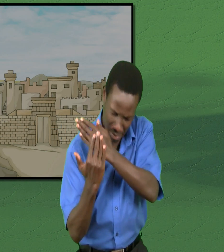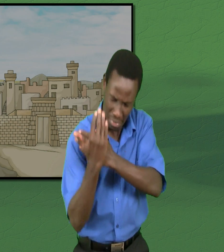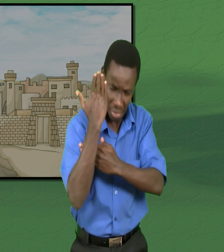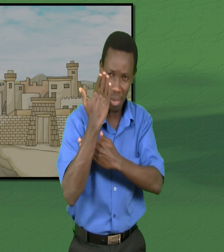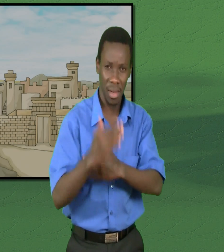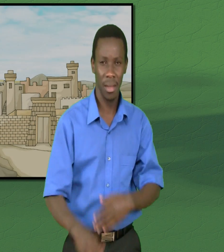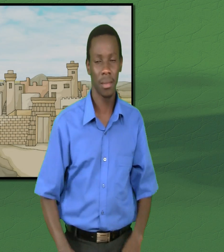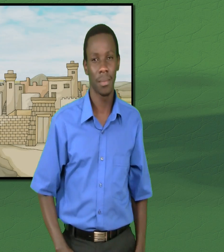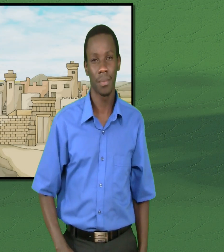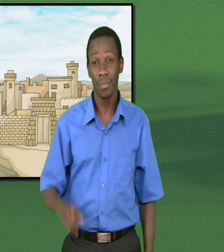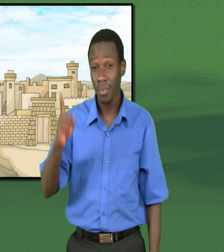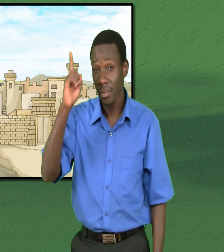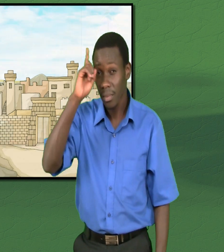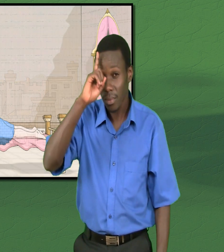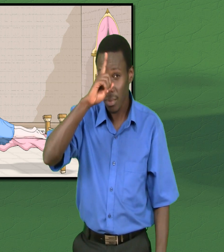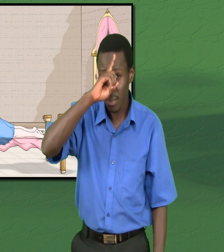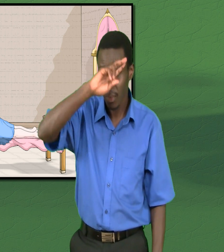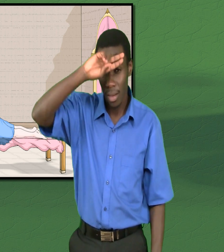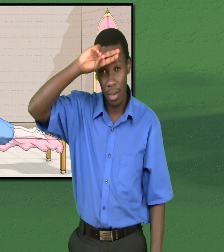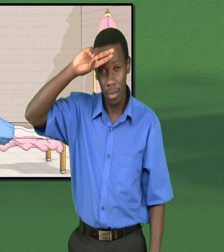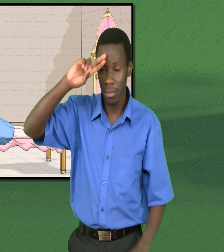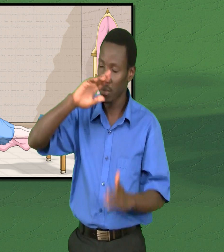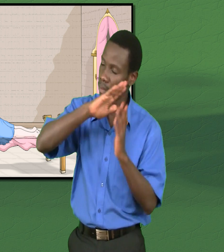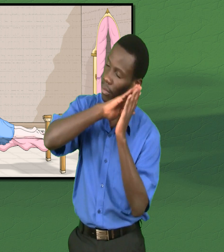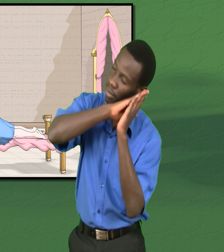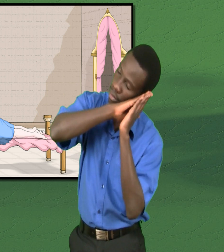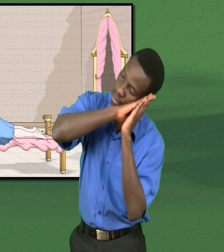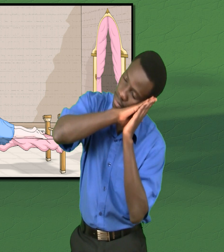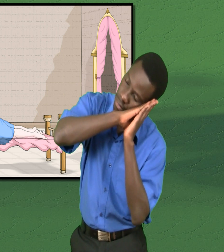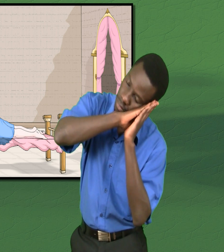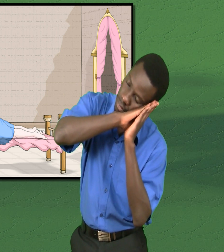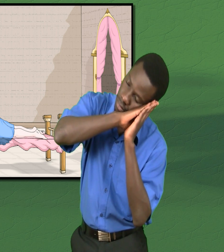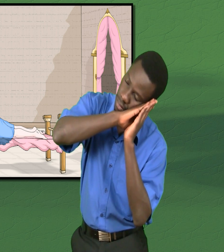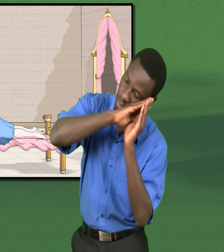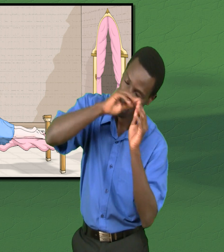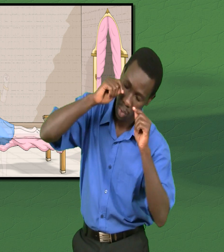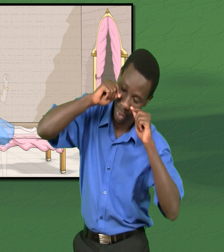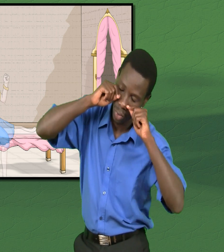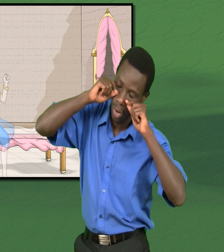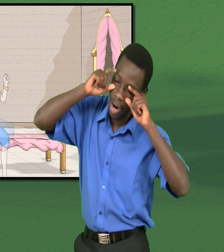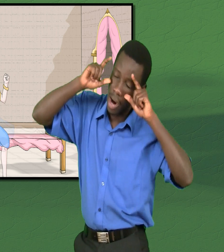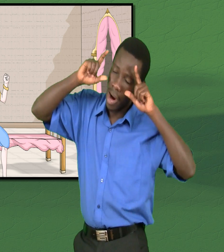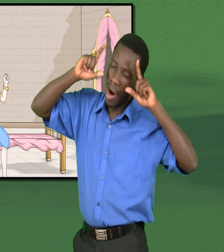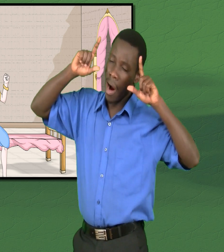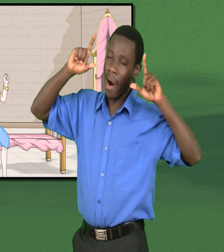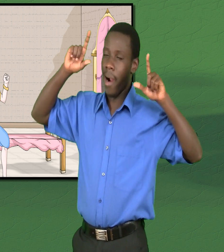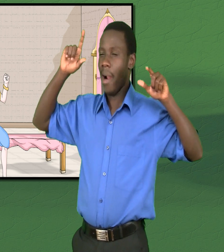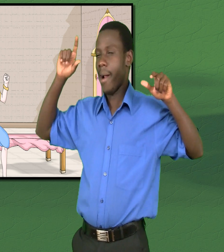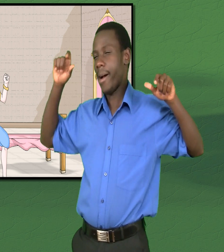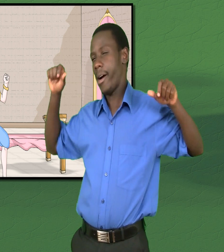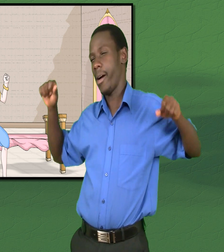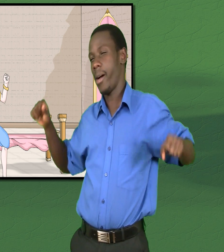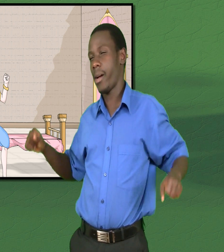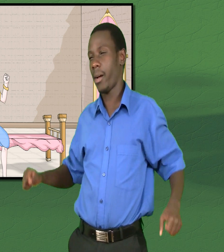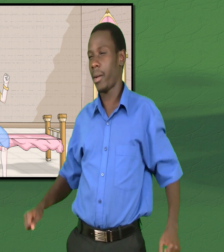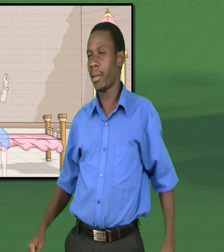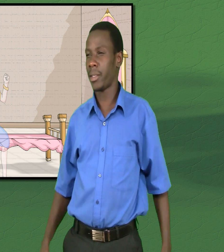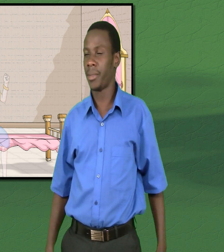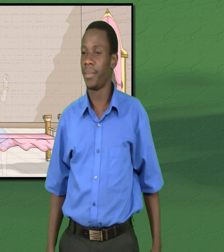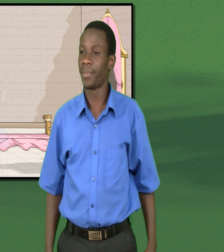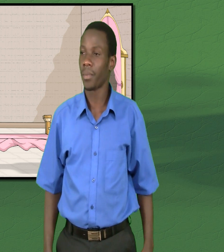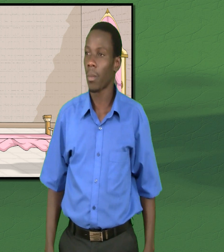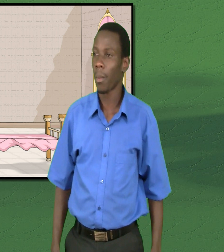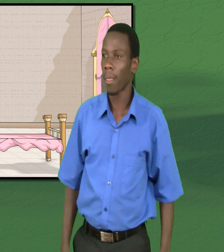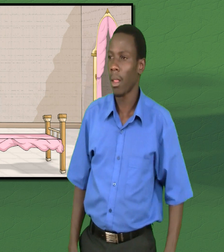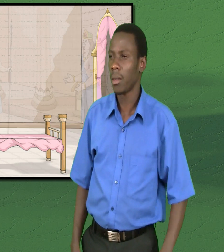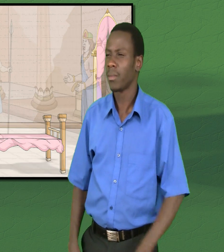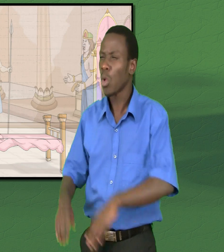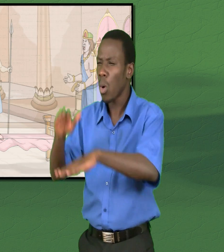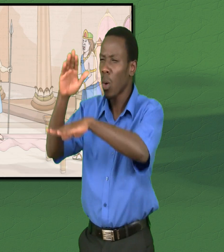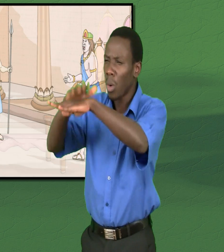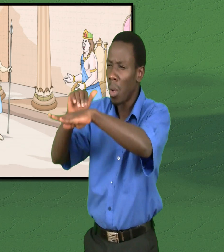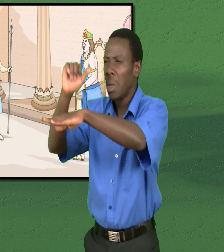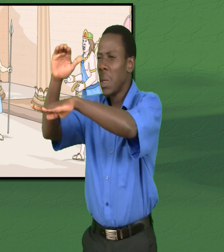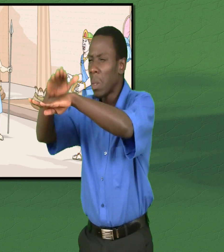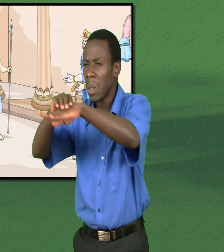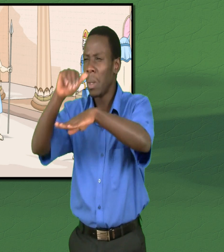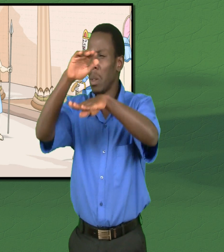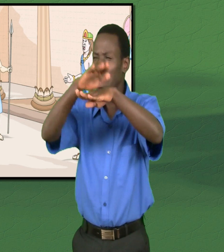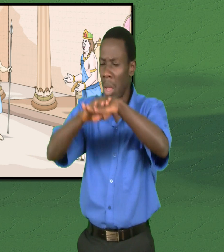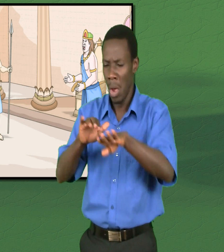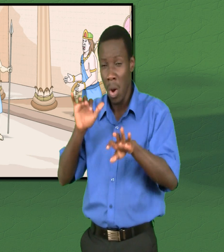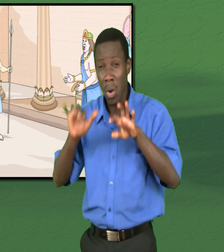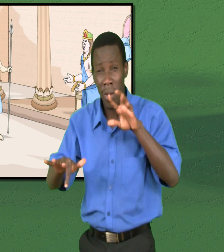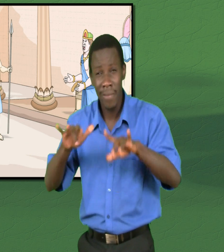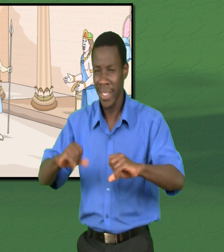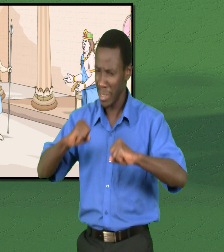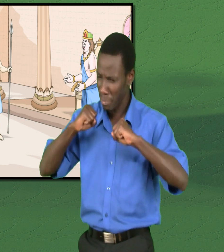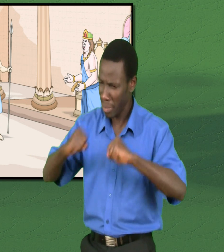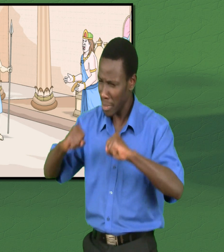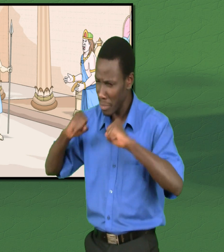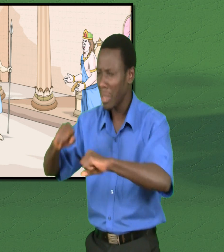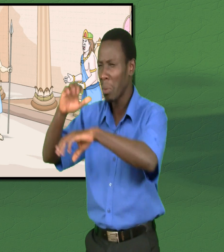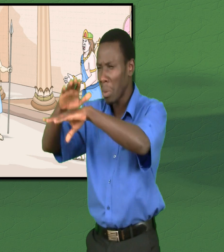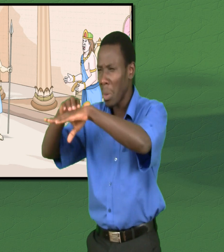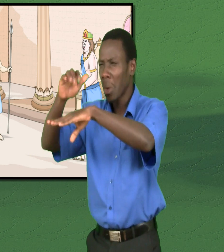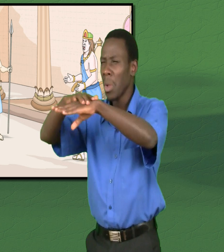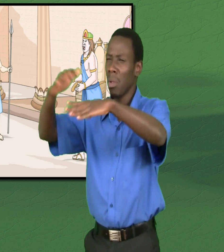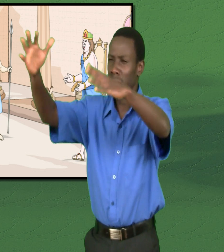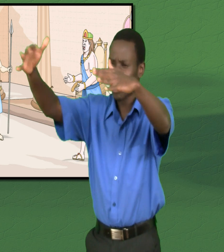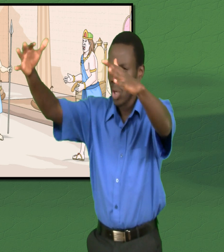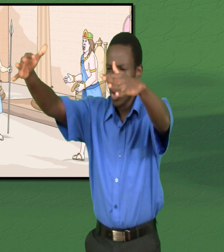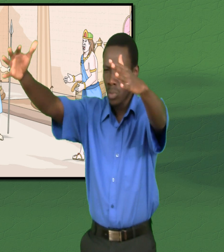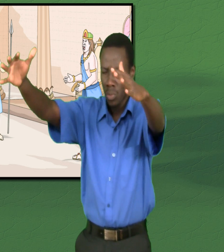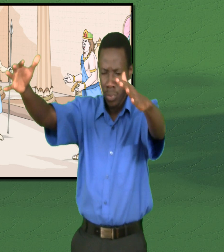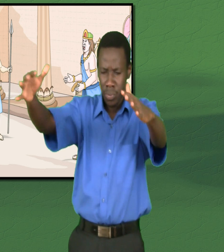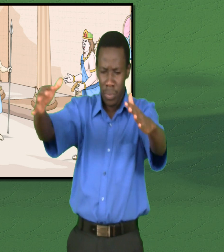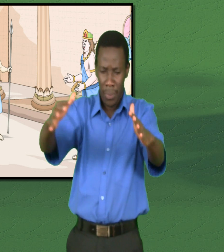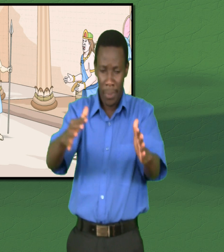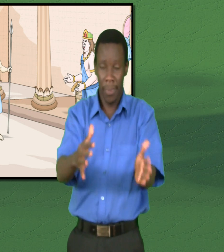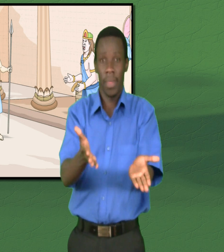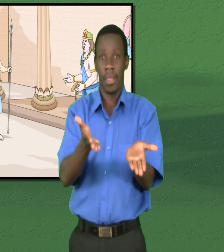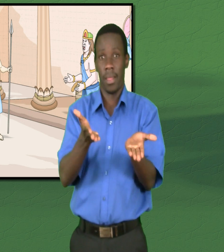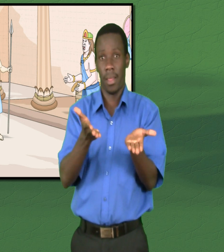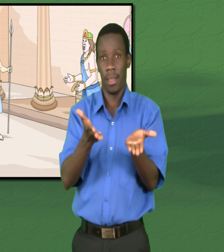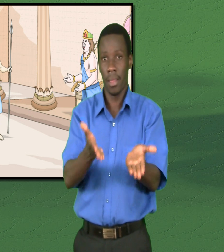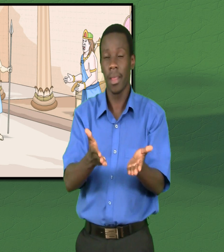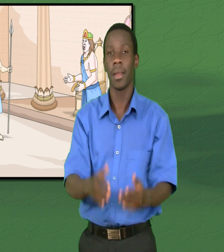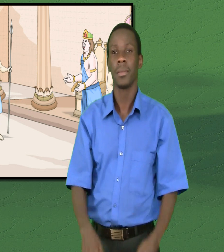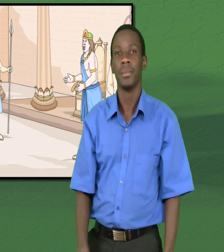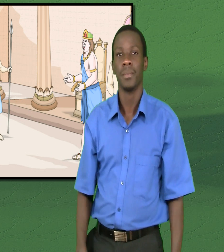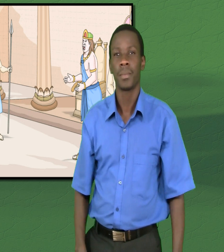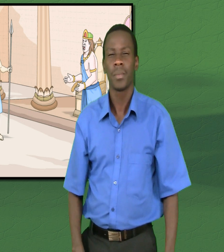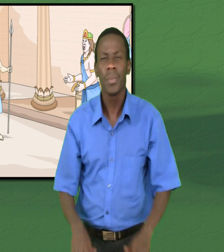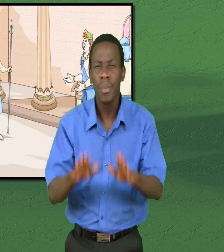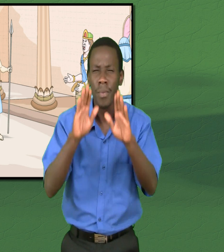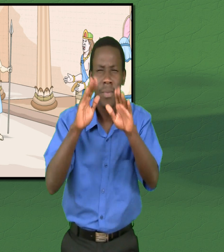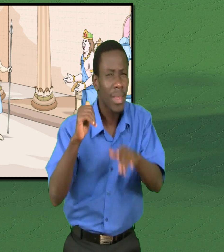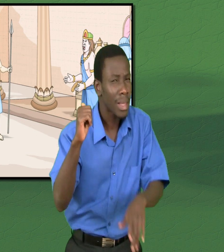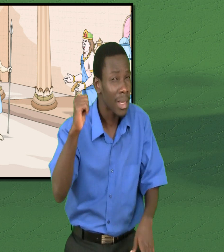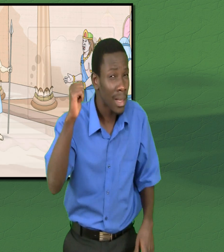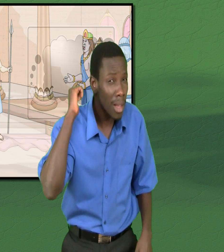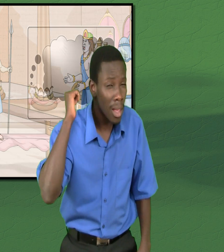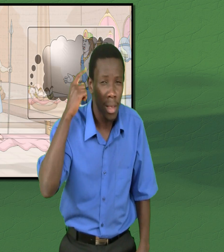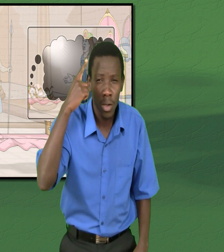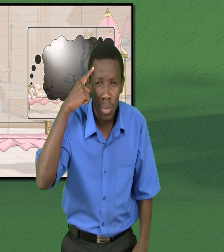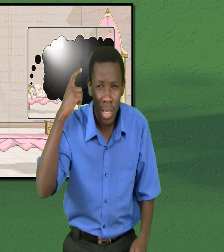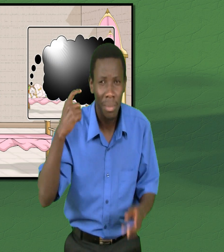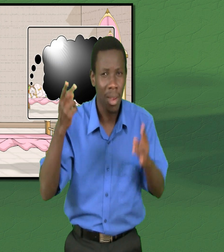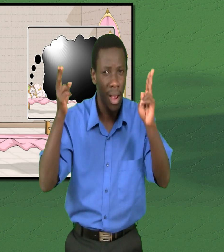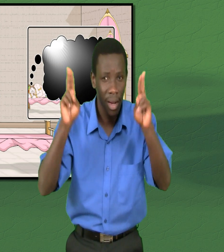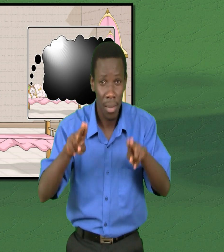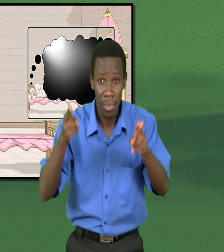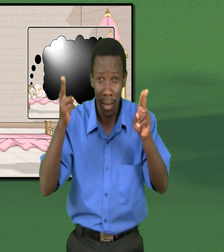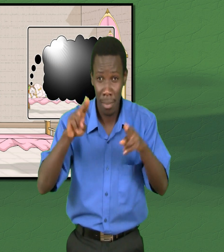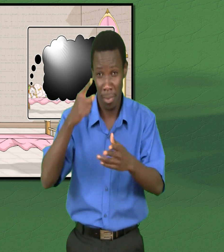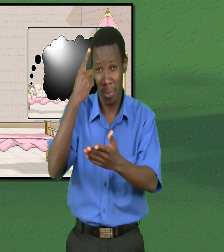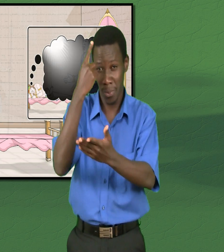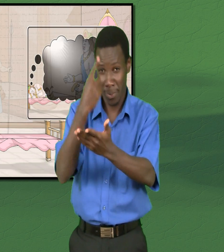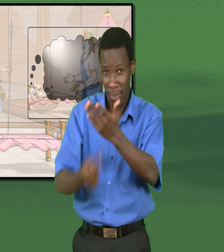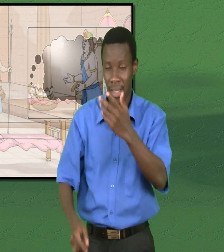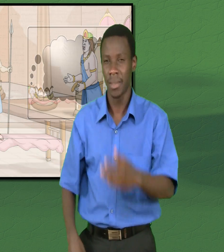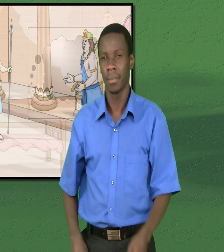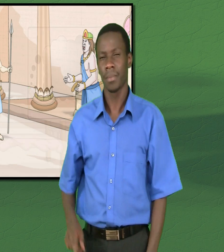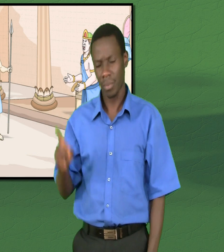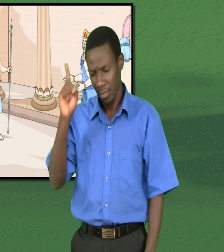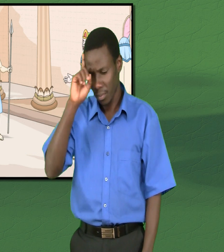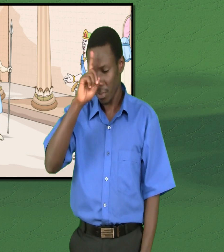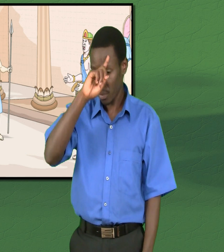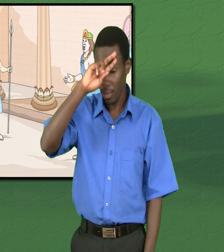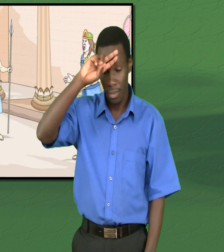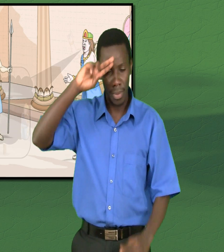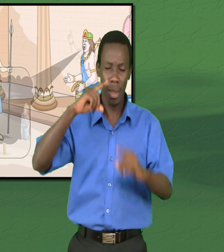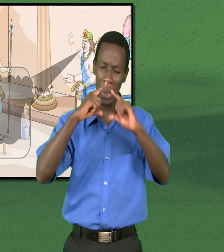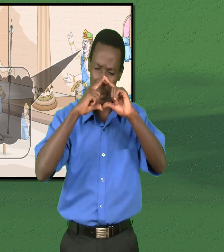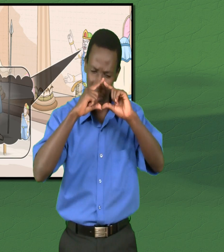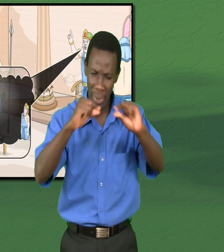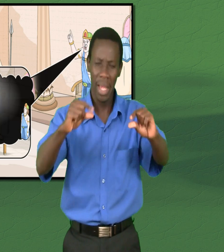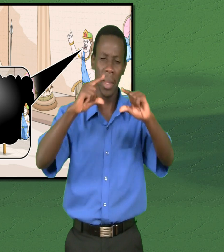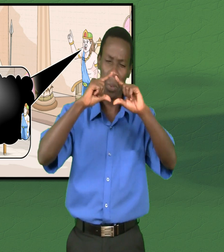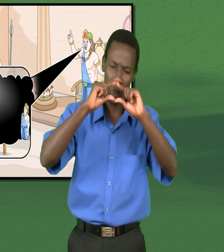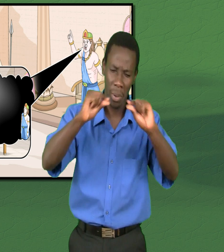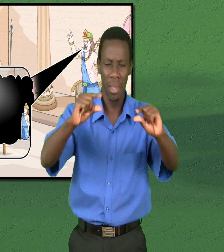and when he described to them all that had happened, the men were terrified.